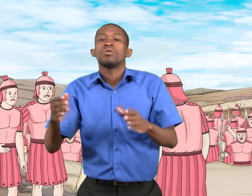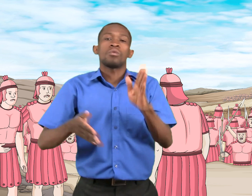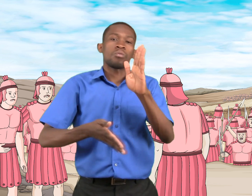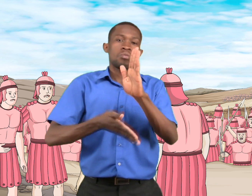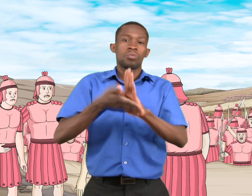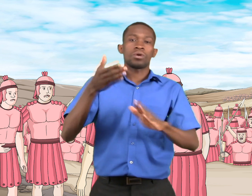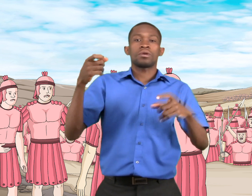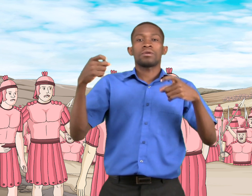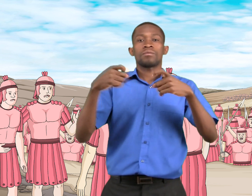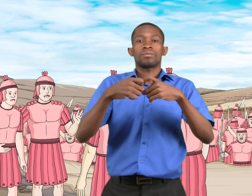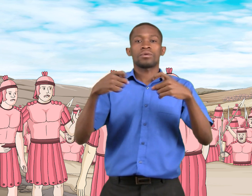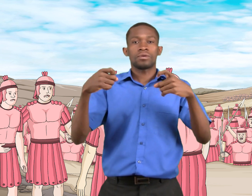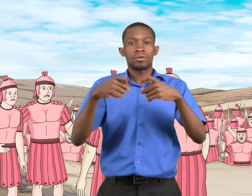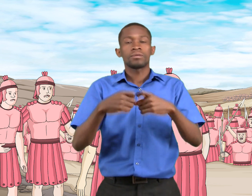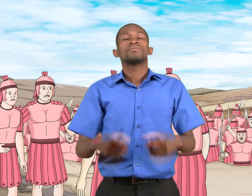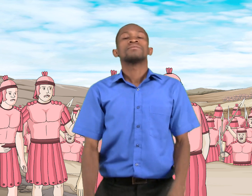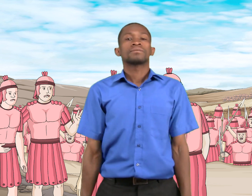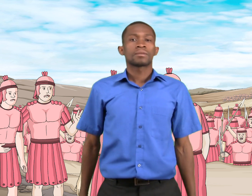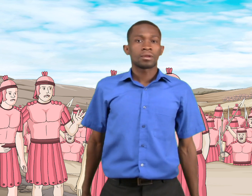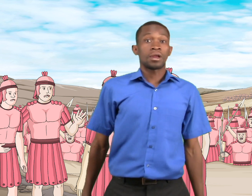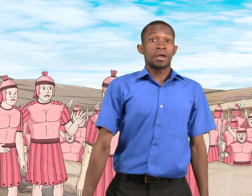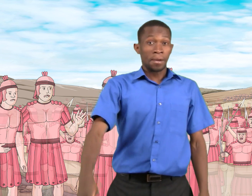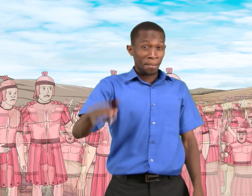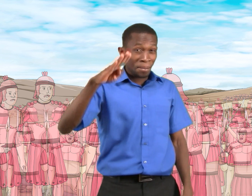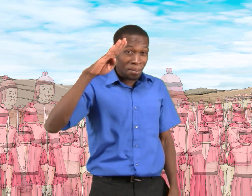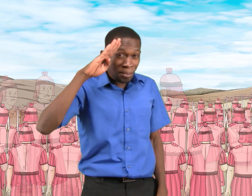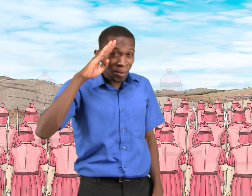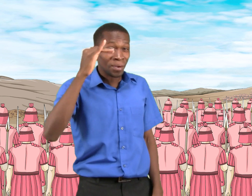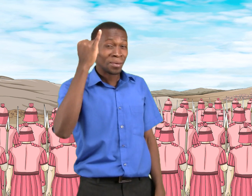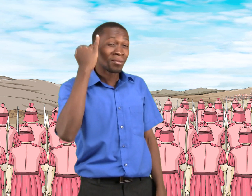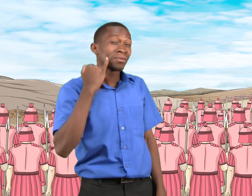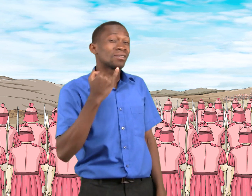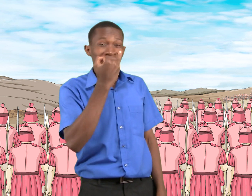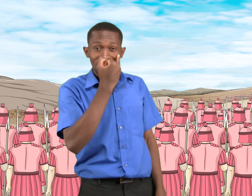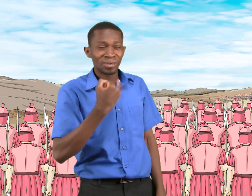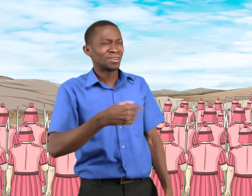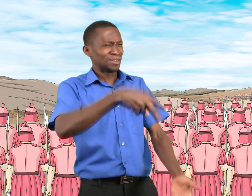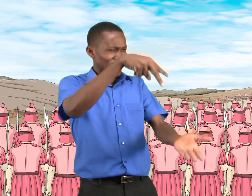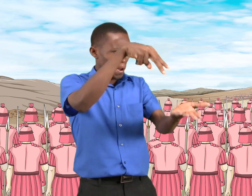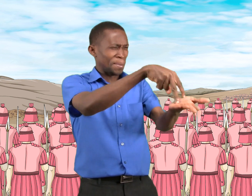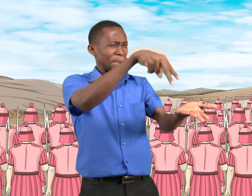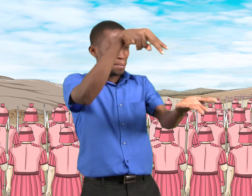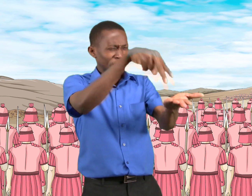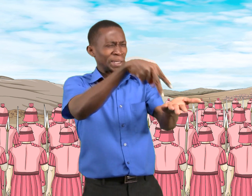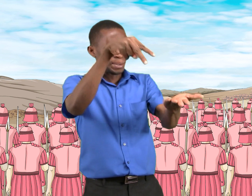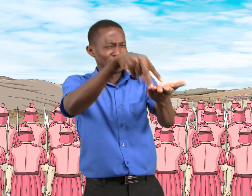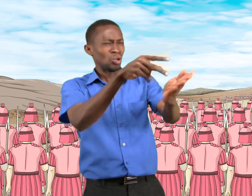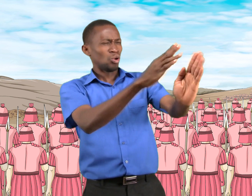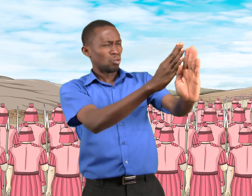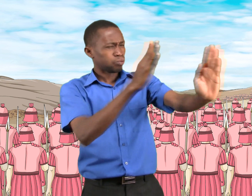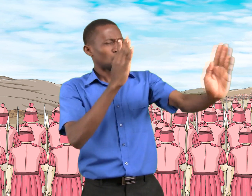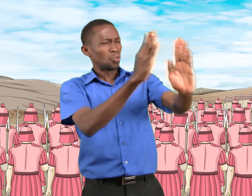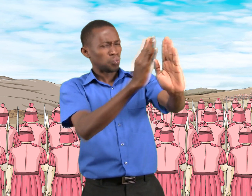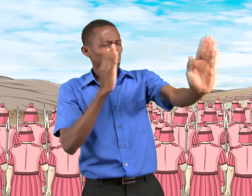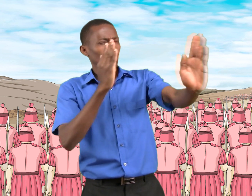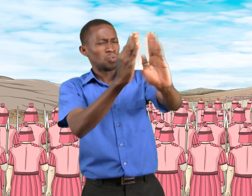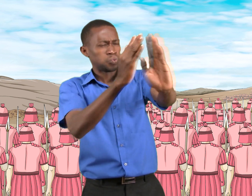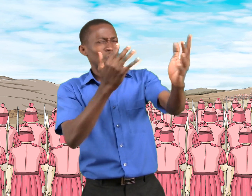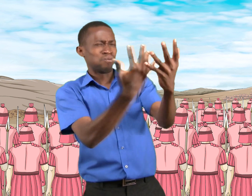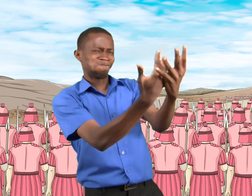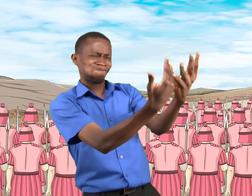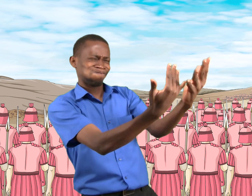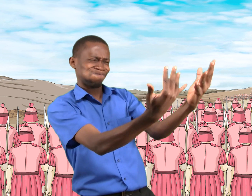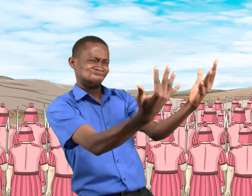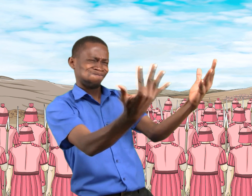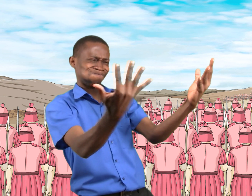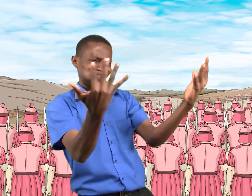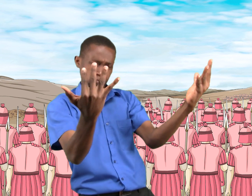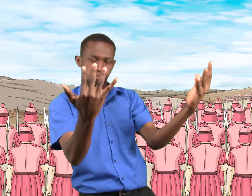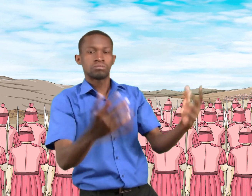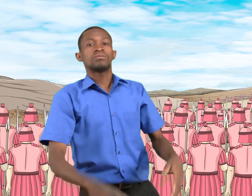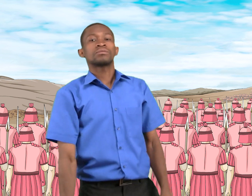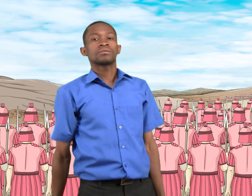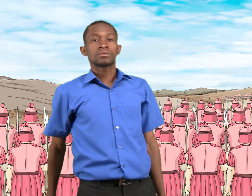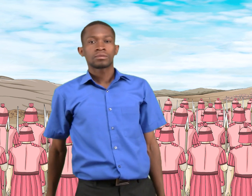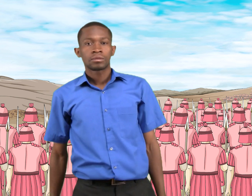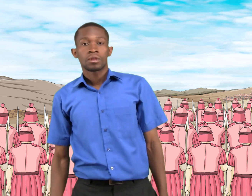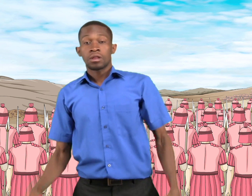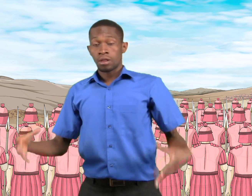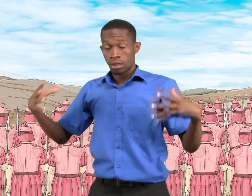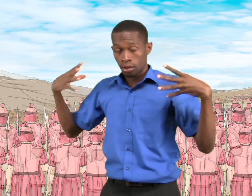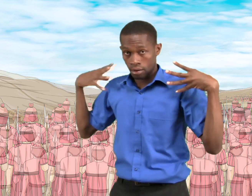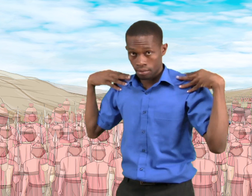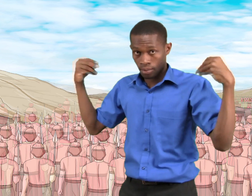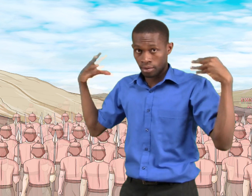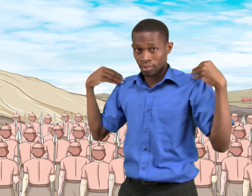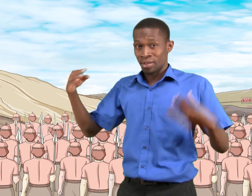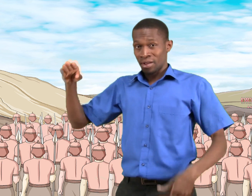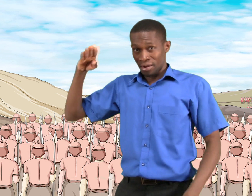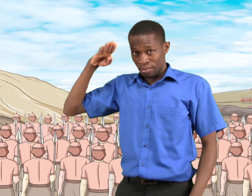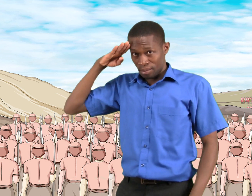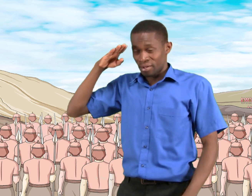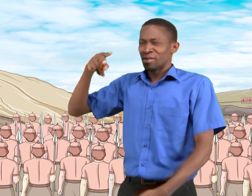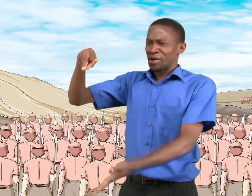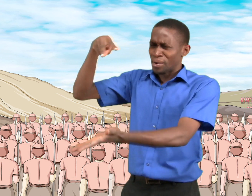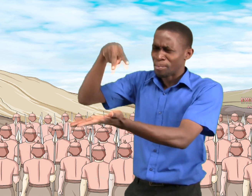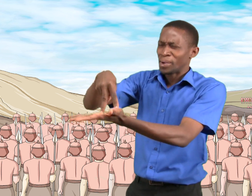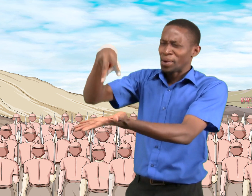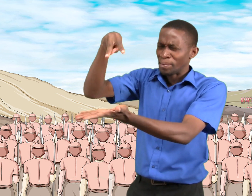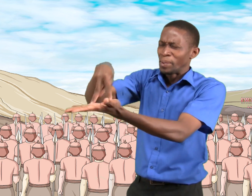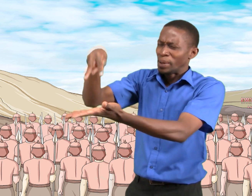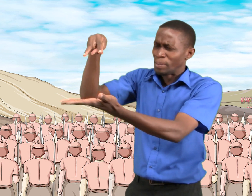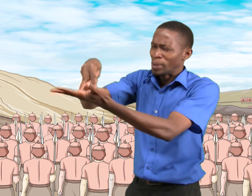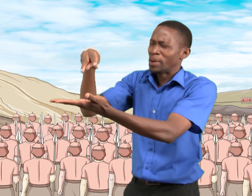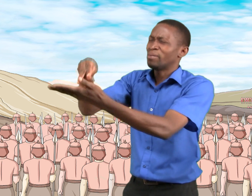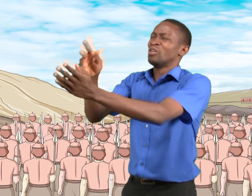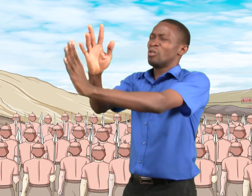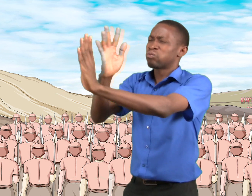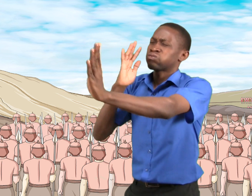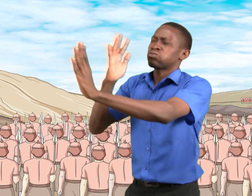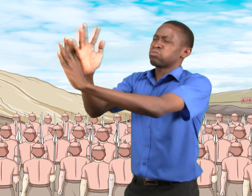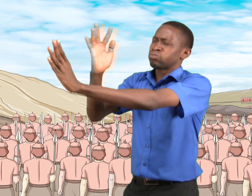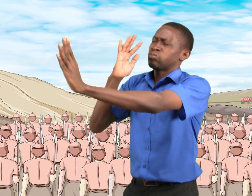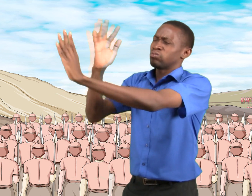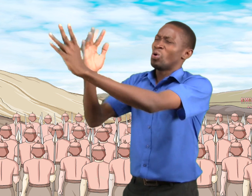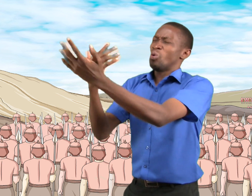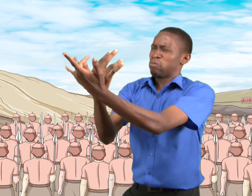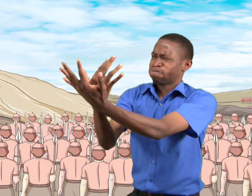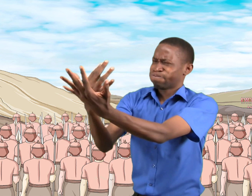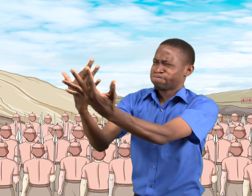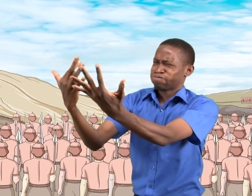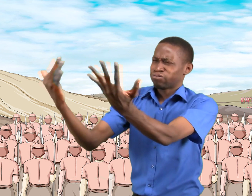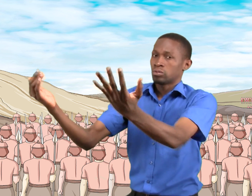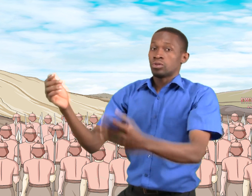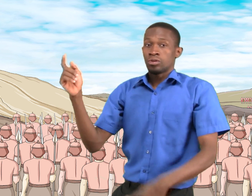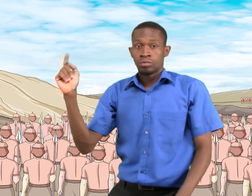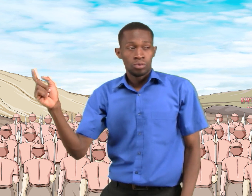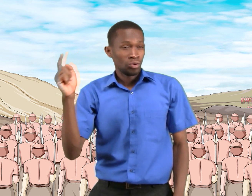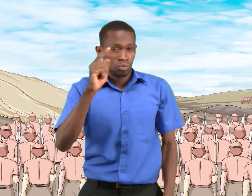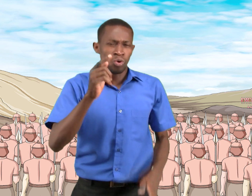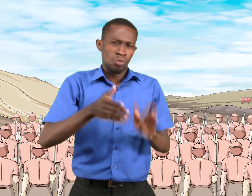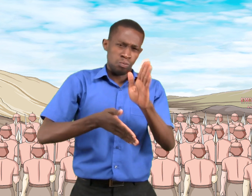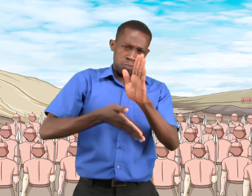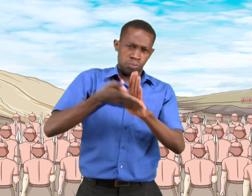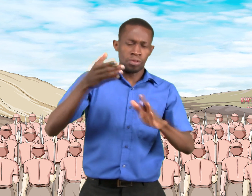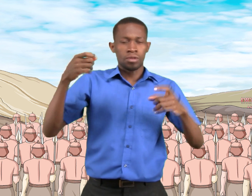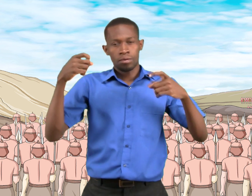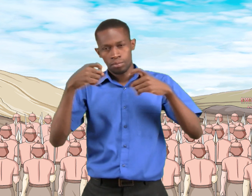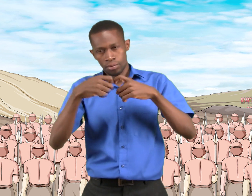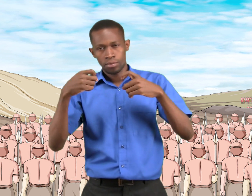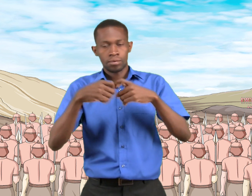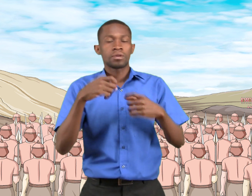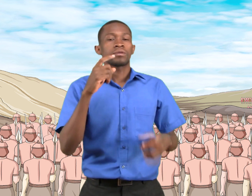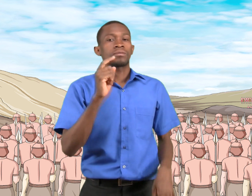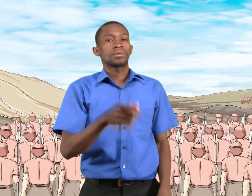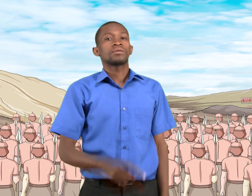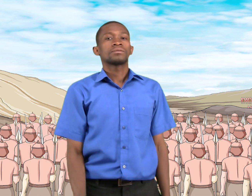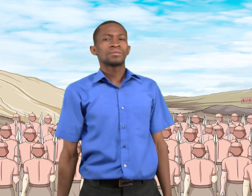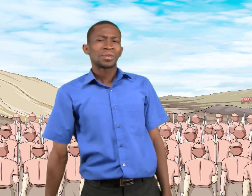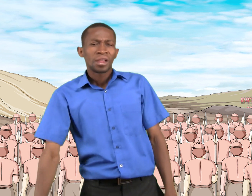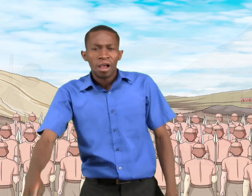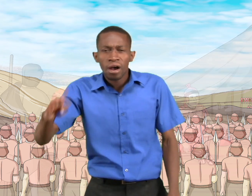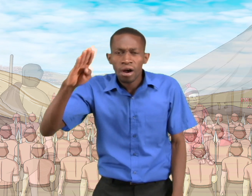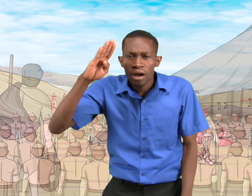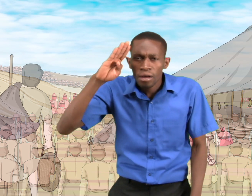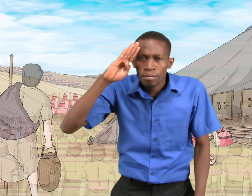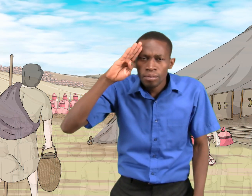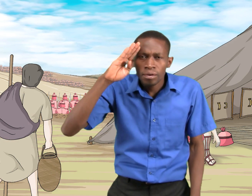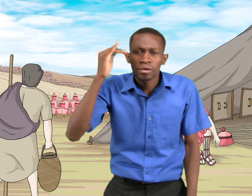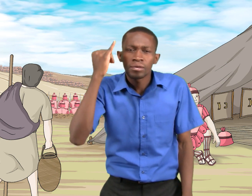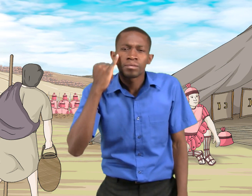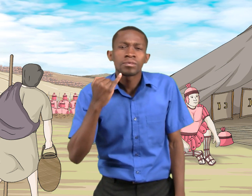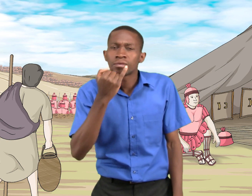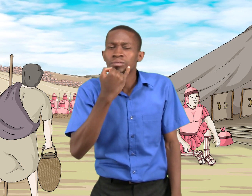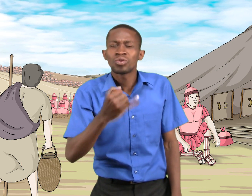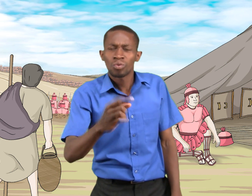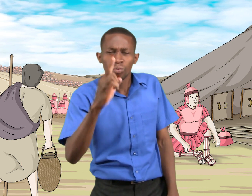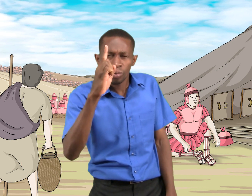And Israel and the Philistines arrayed in formation against each other.